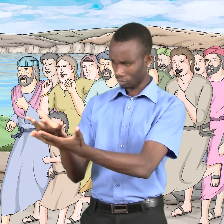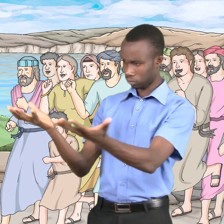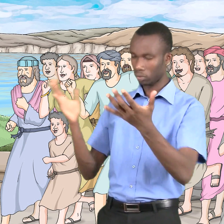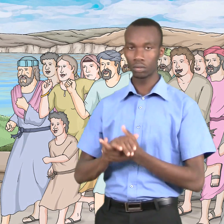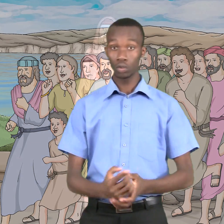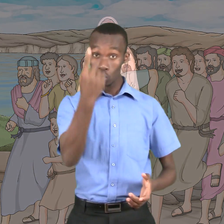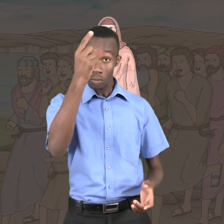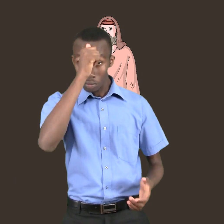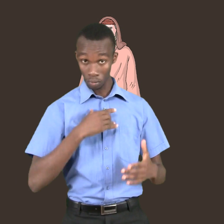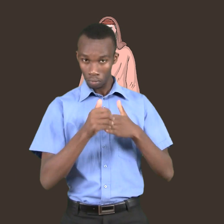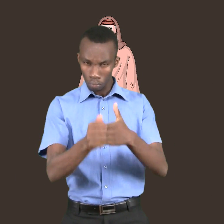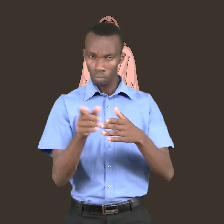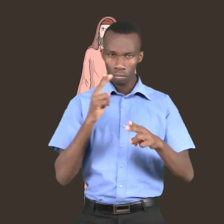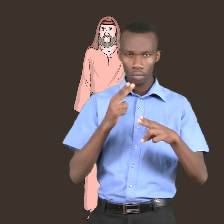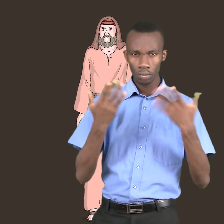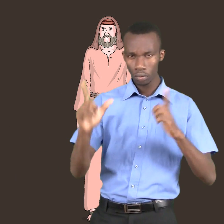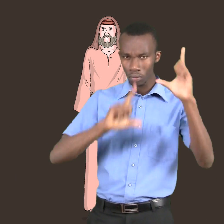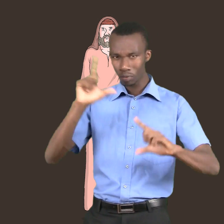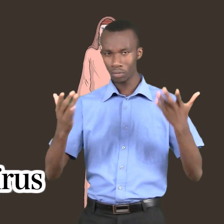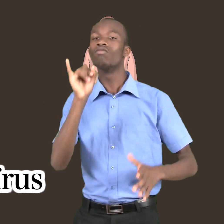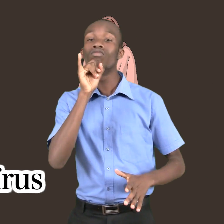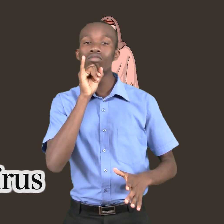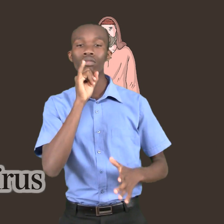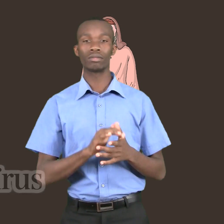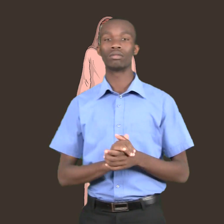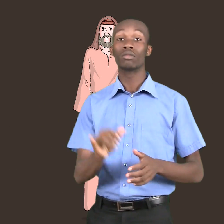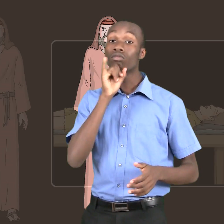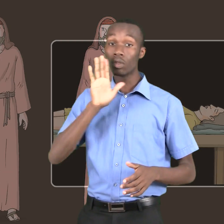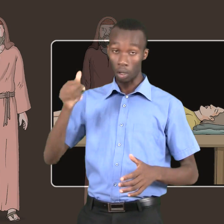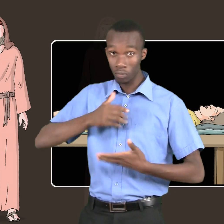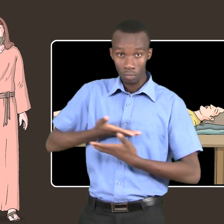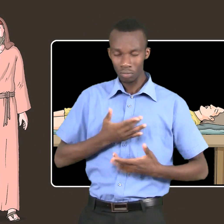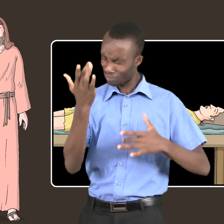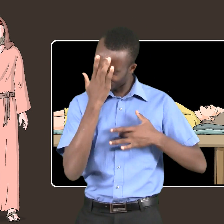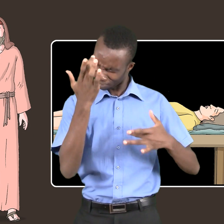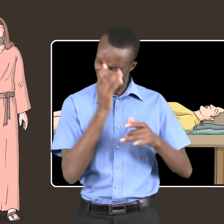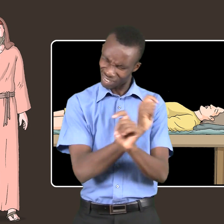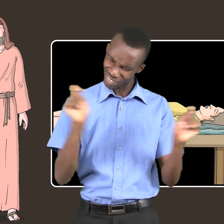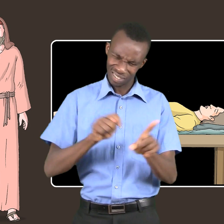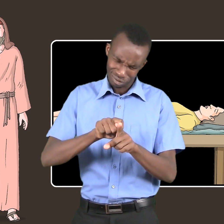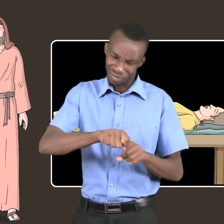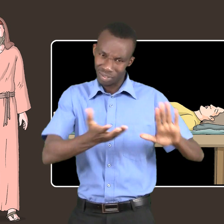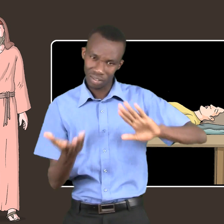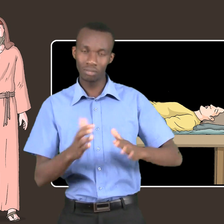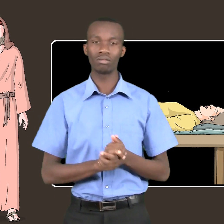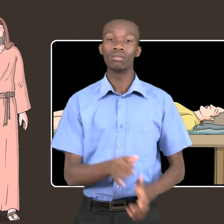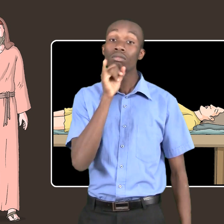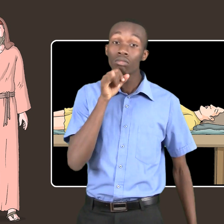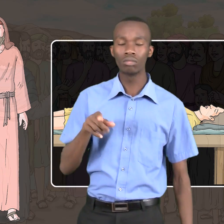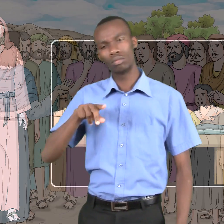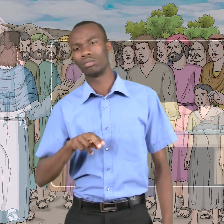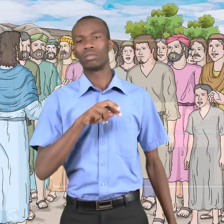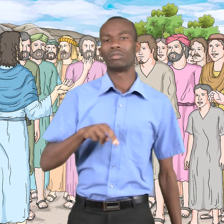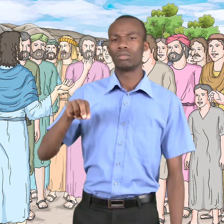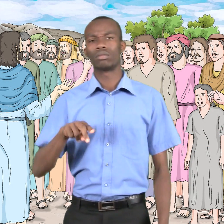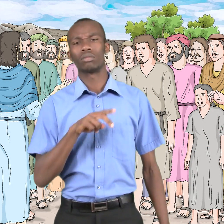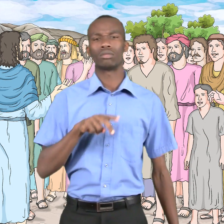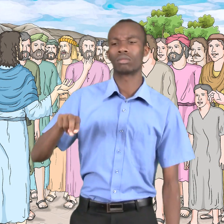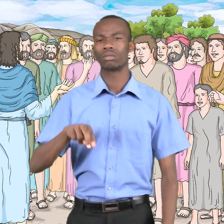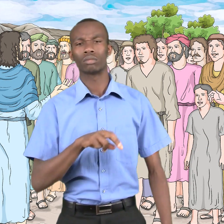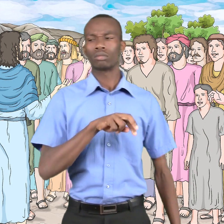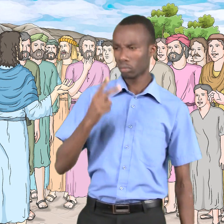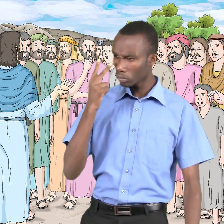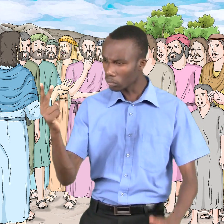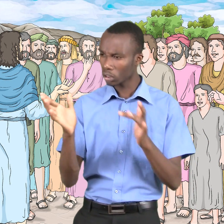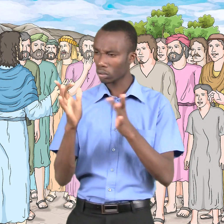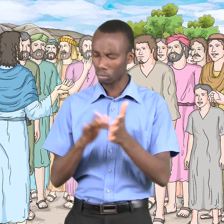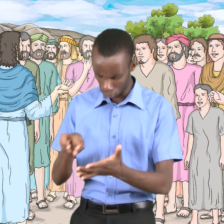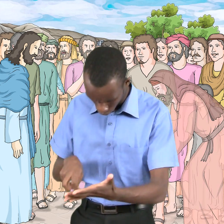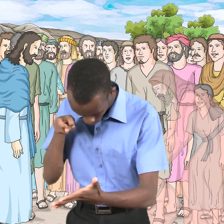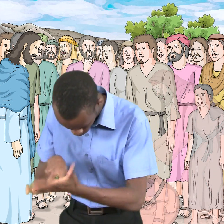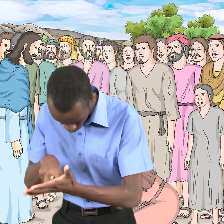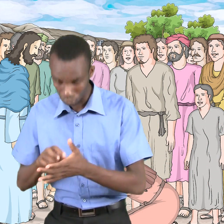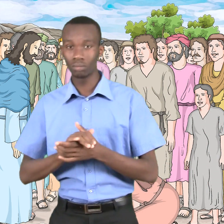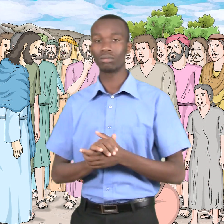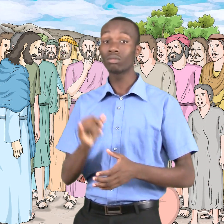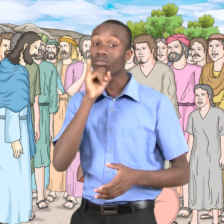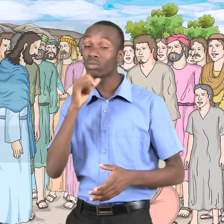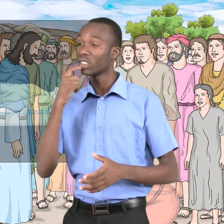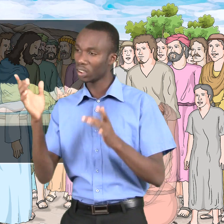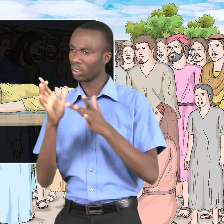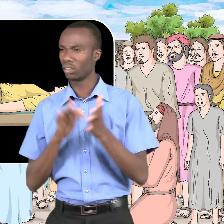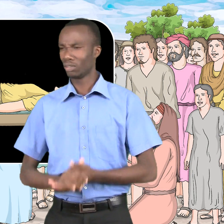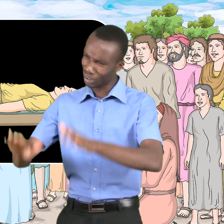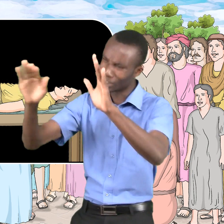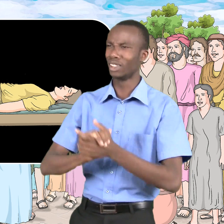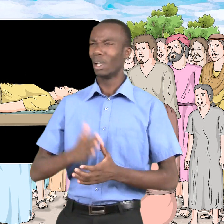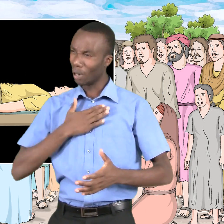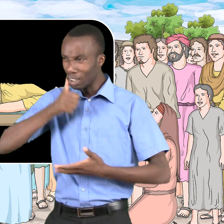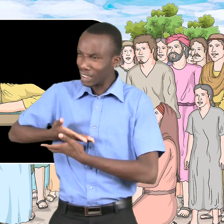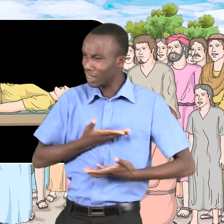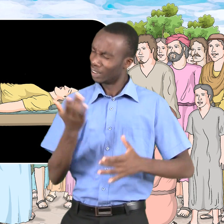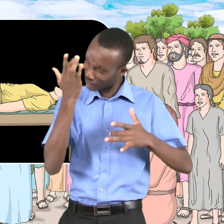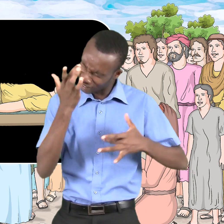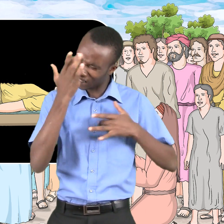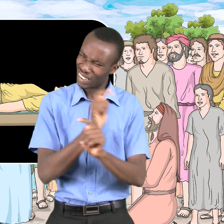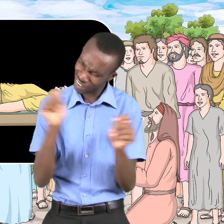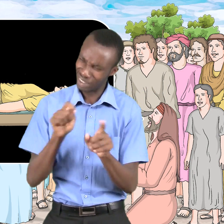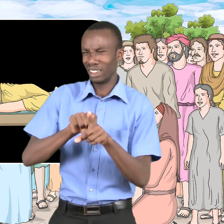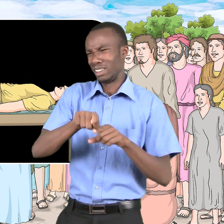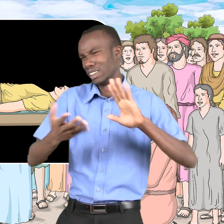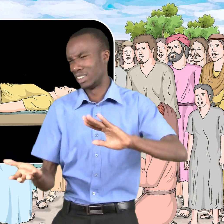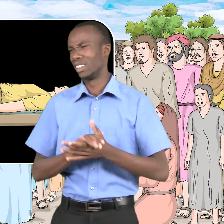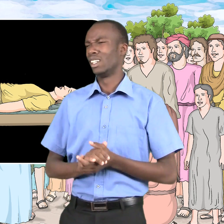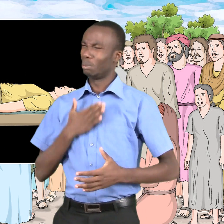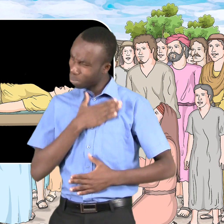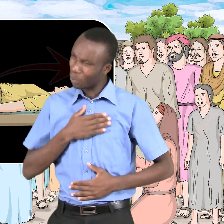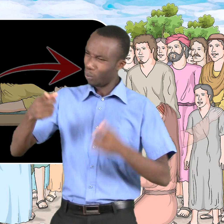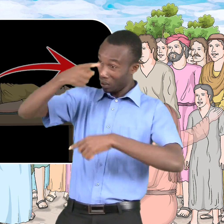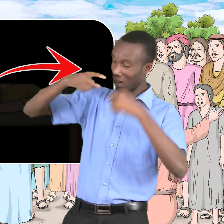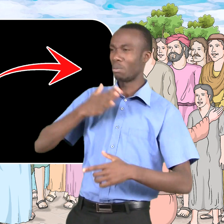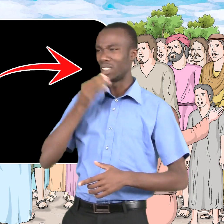A synagogue leader named Jairus arrived, and seeing Jesus, he fell at His feet and pleaded with Him urgently, “My little daughter is near death.